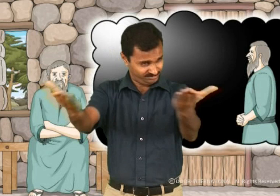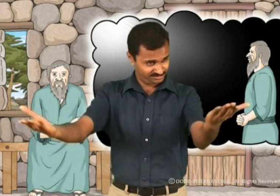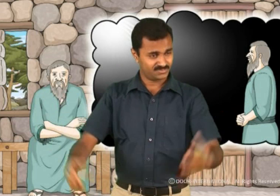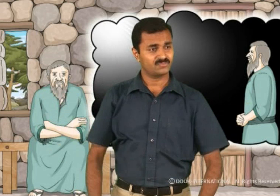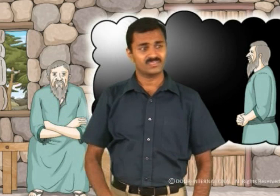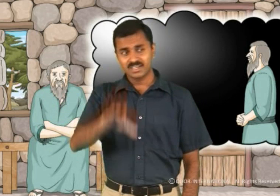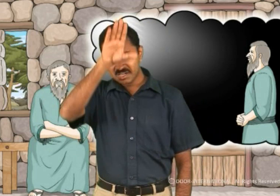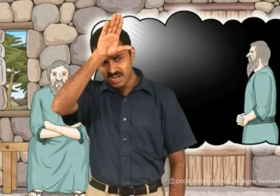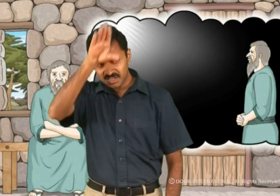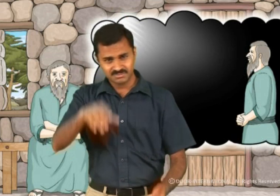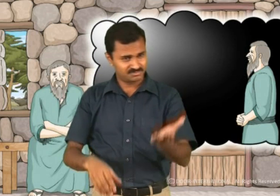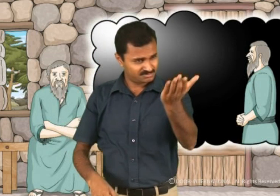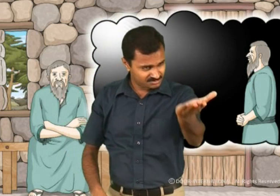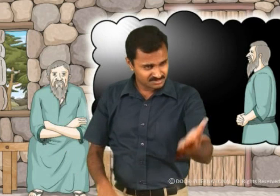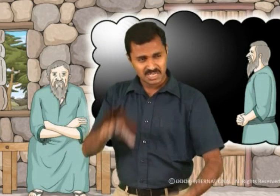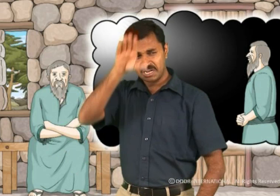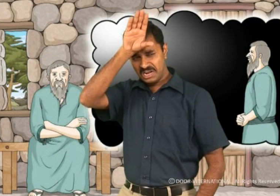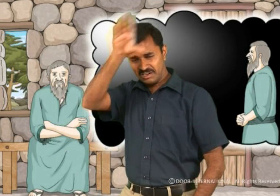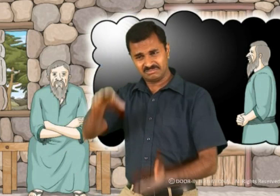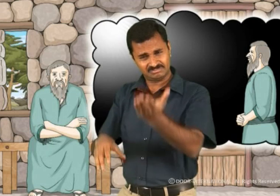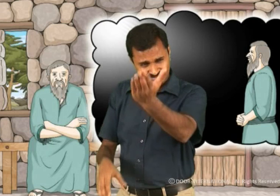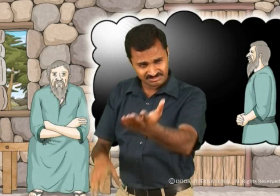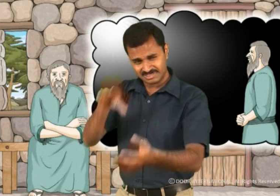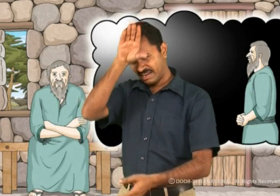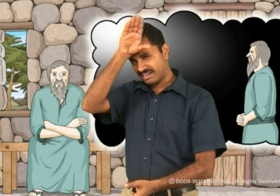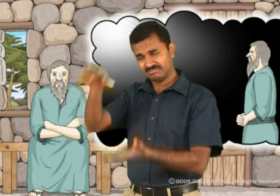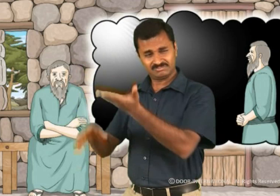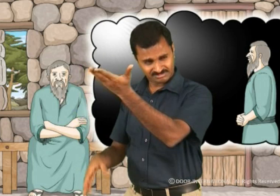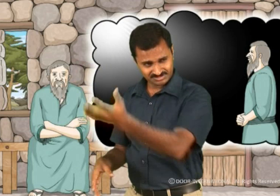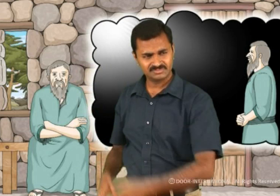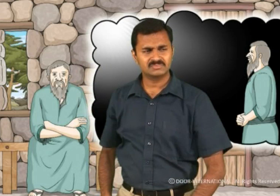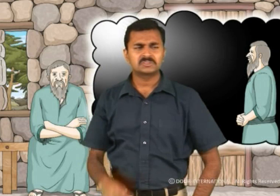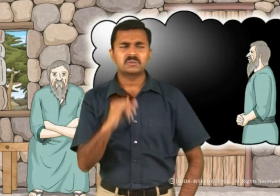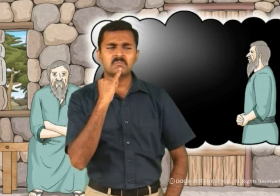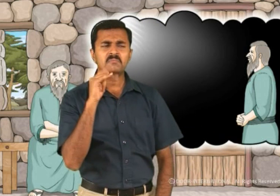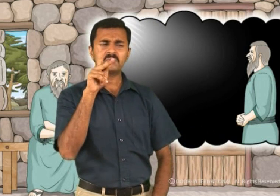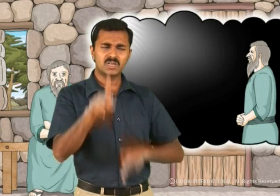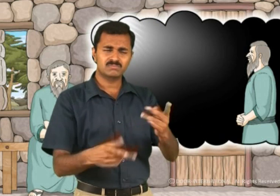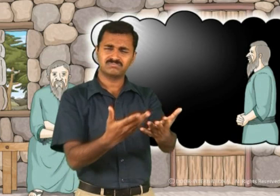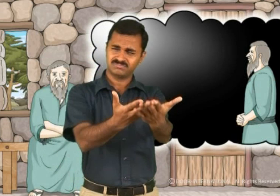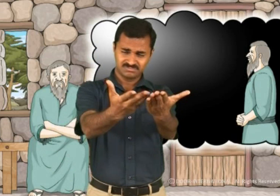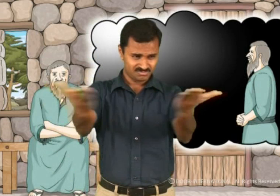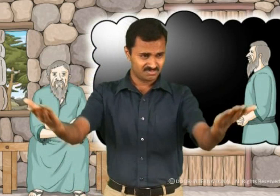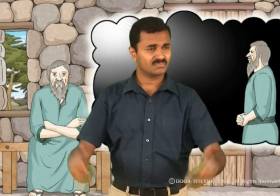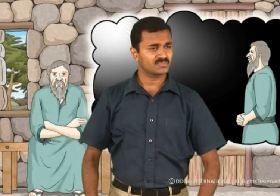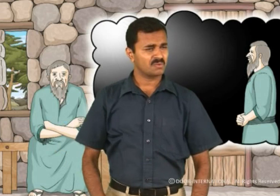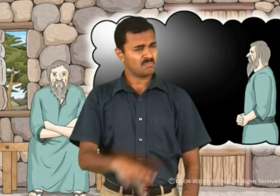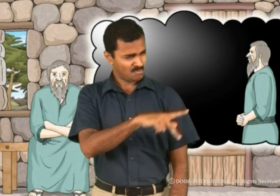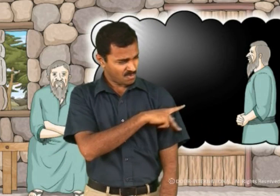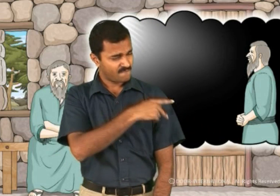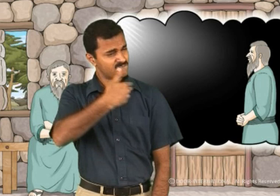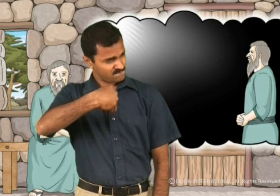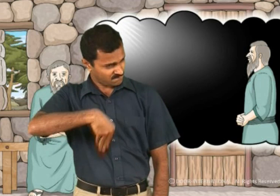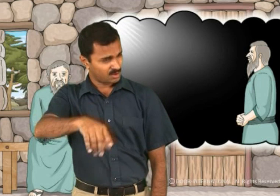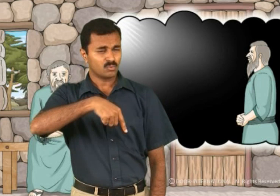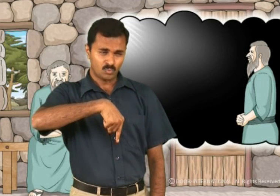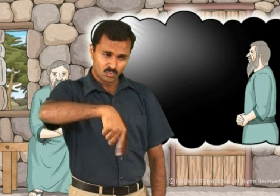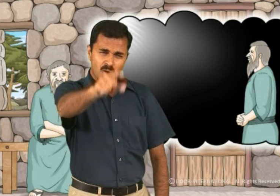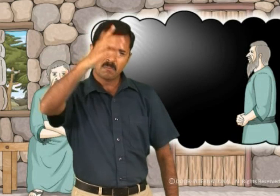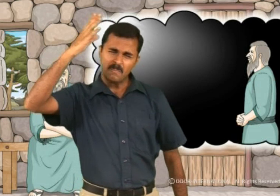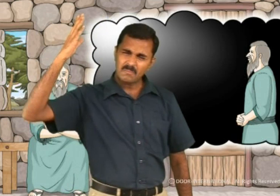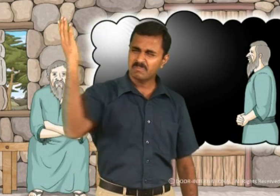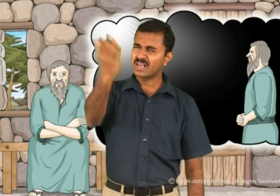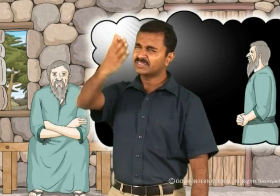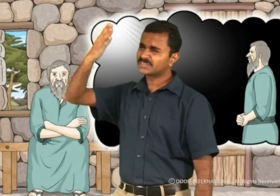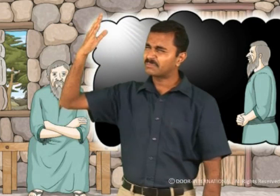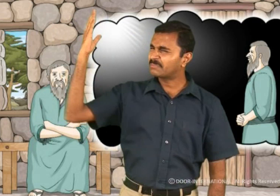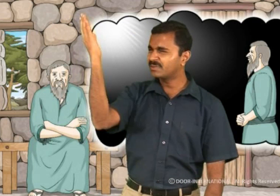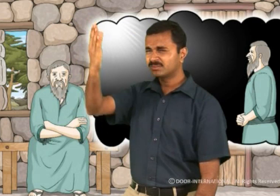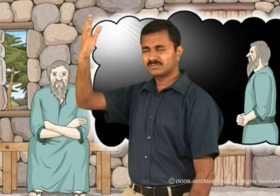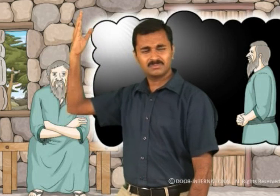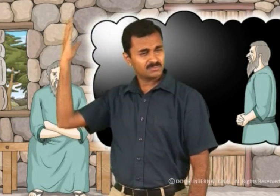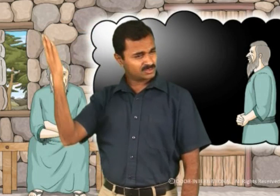said the Lord.